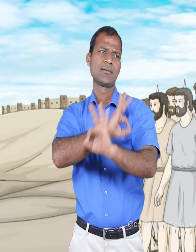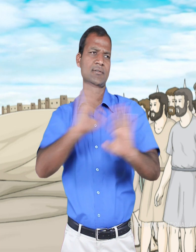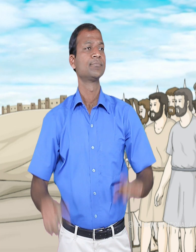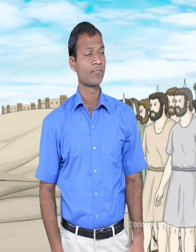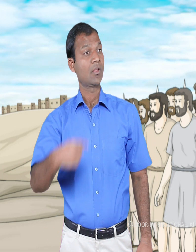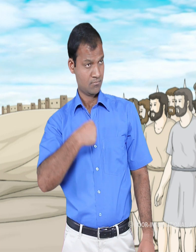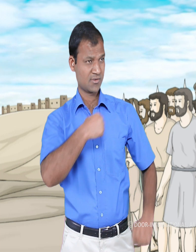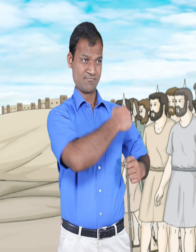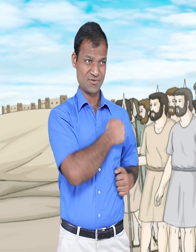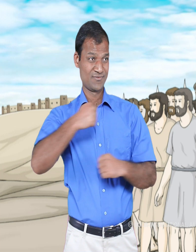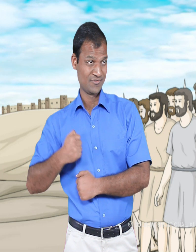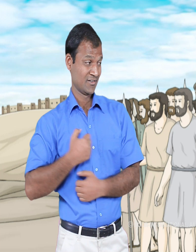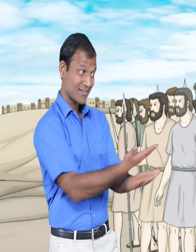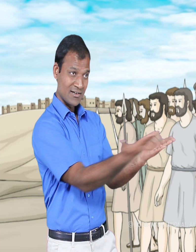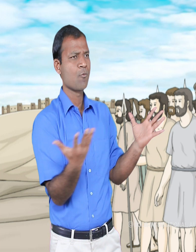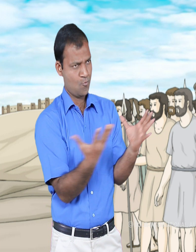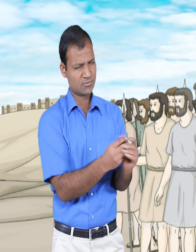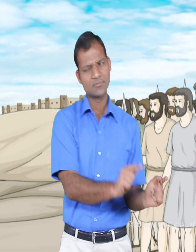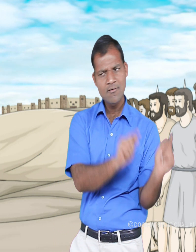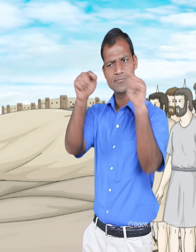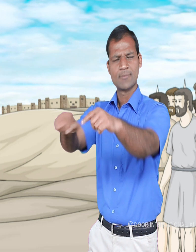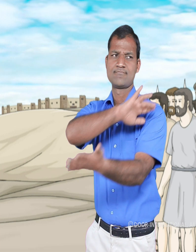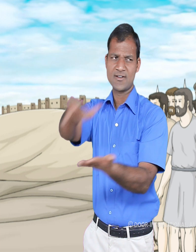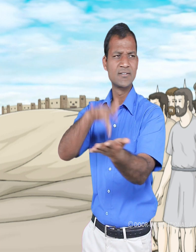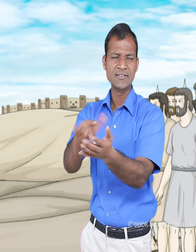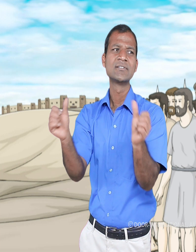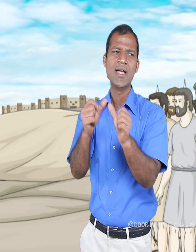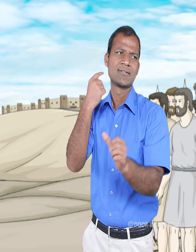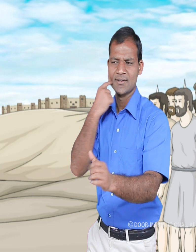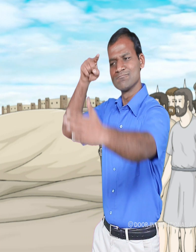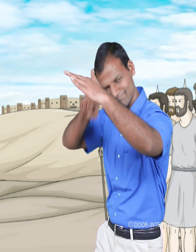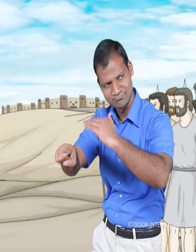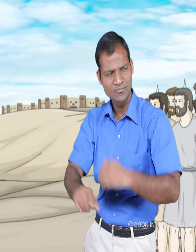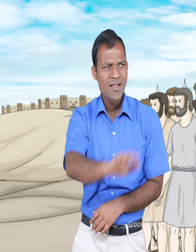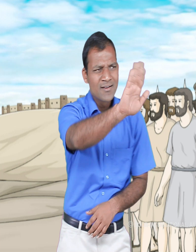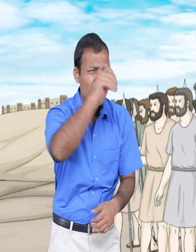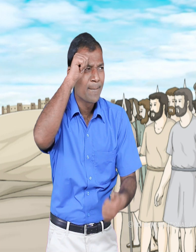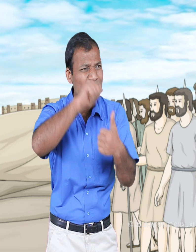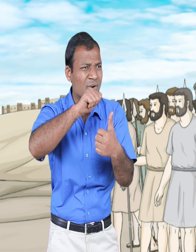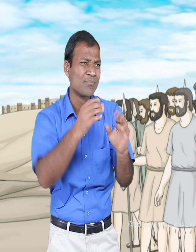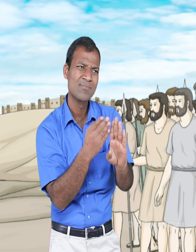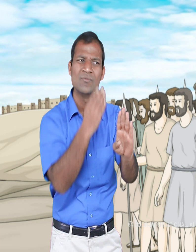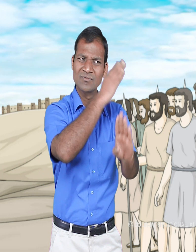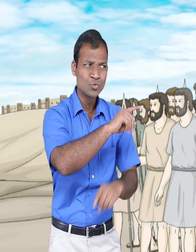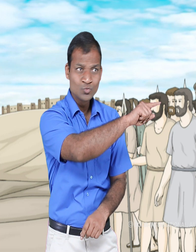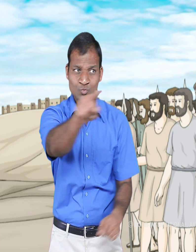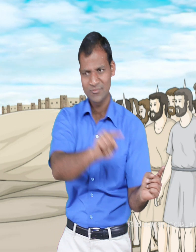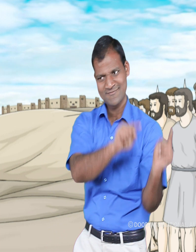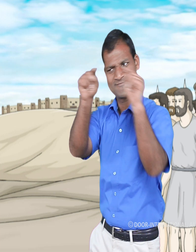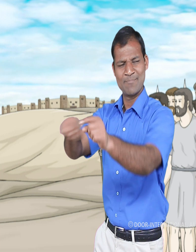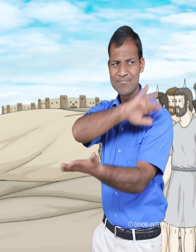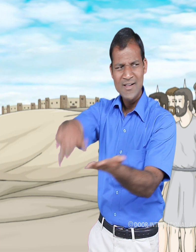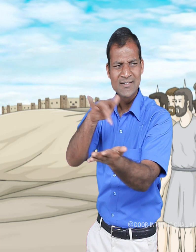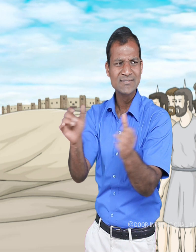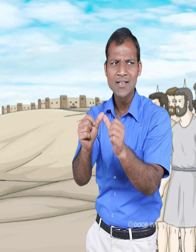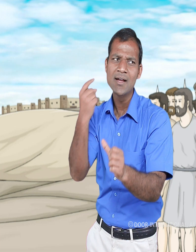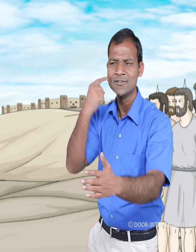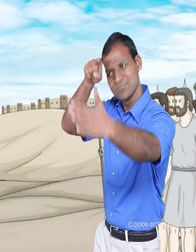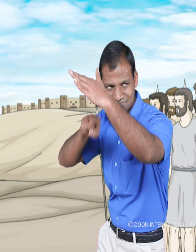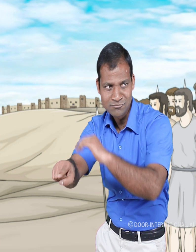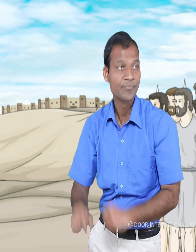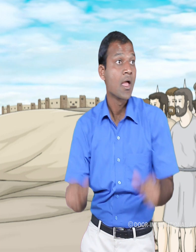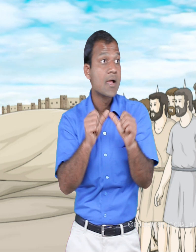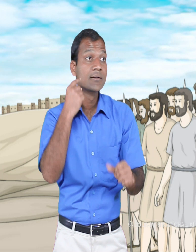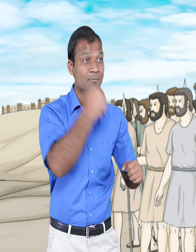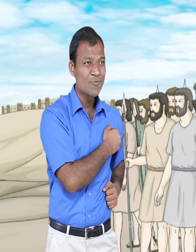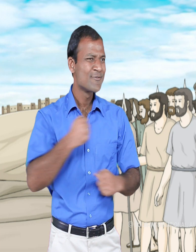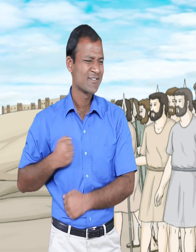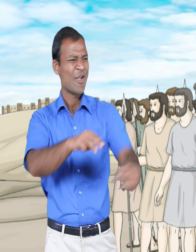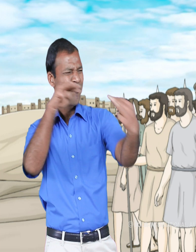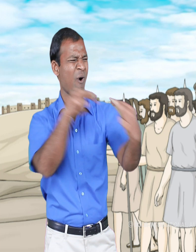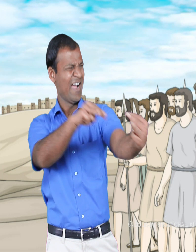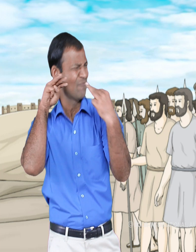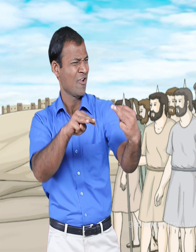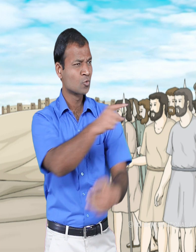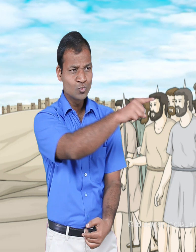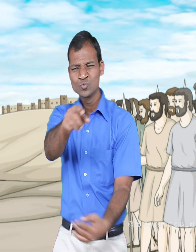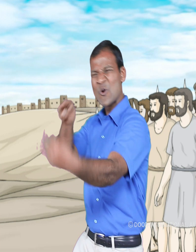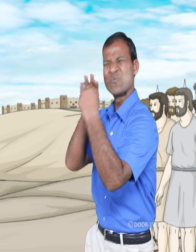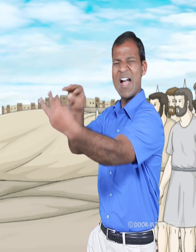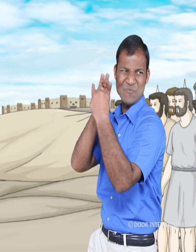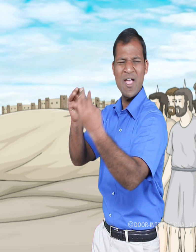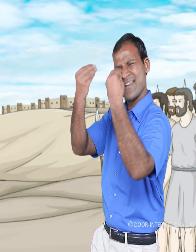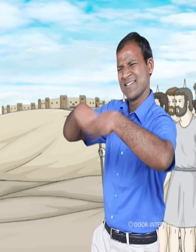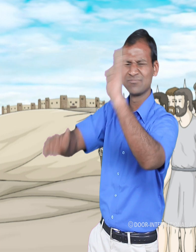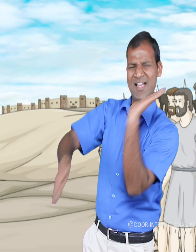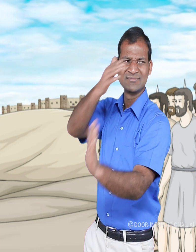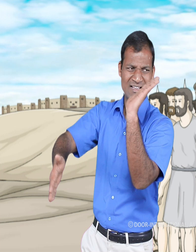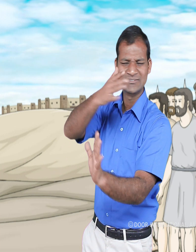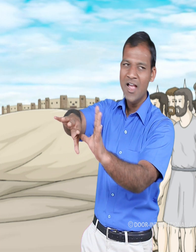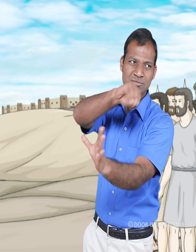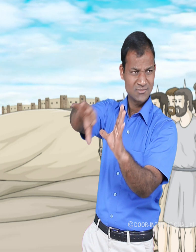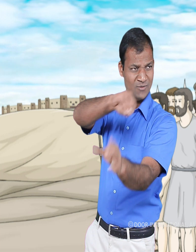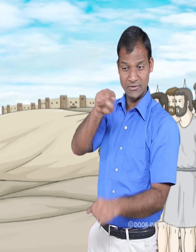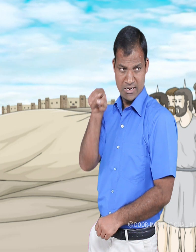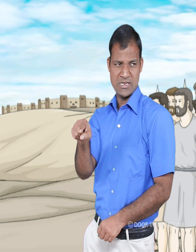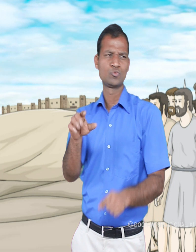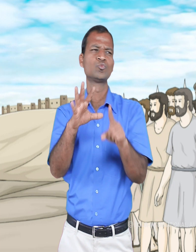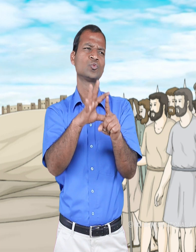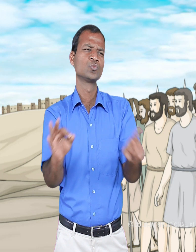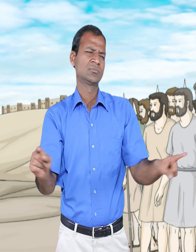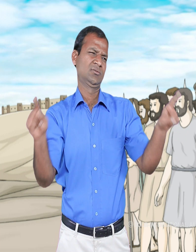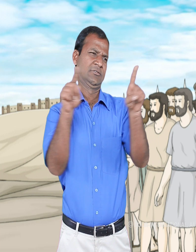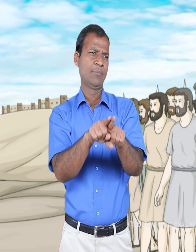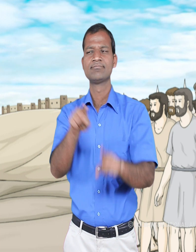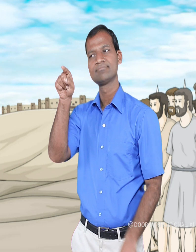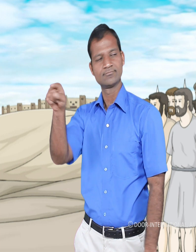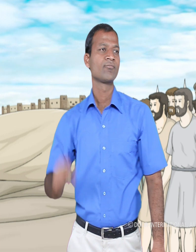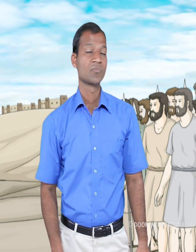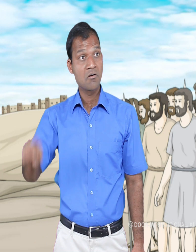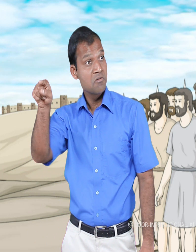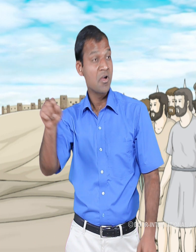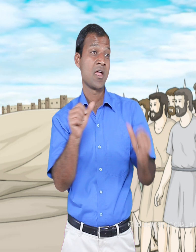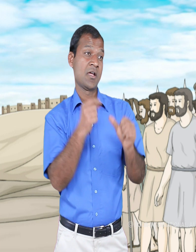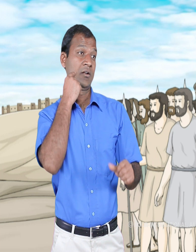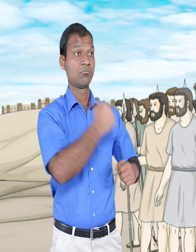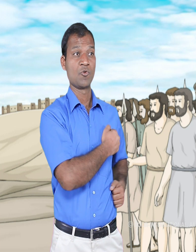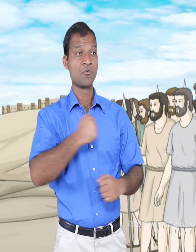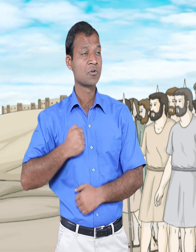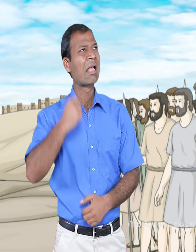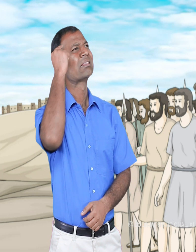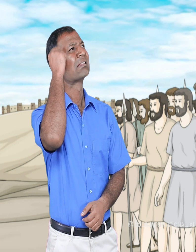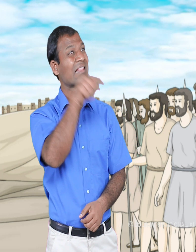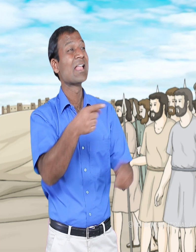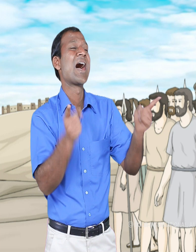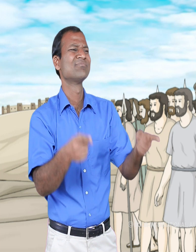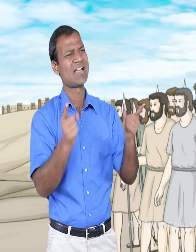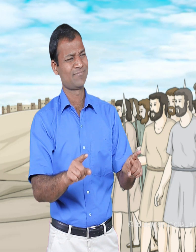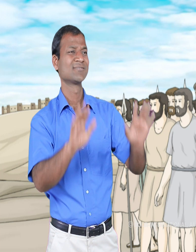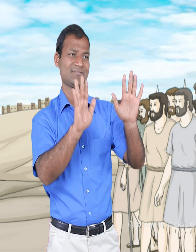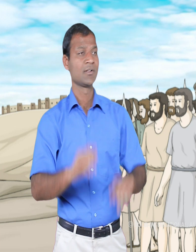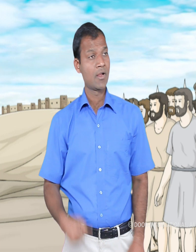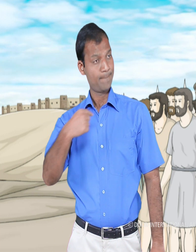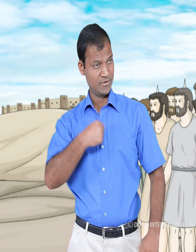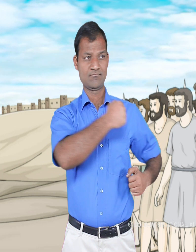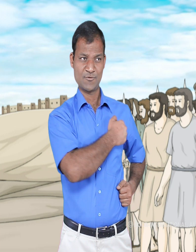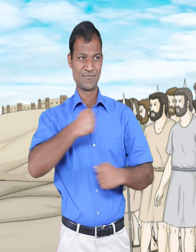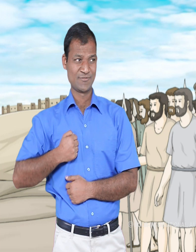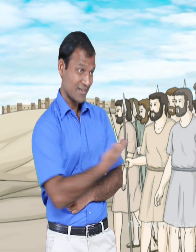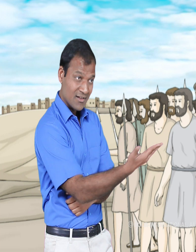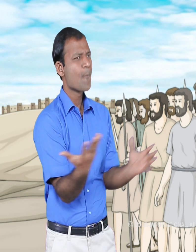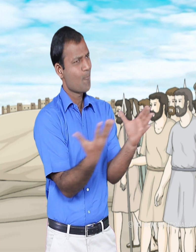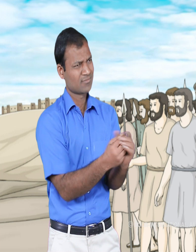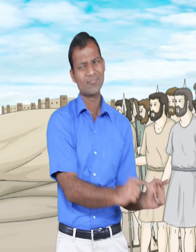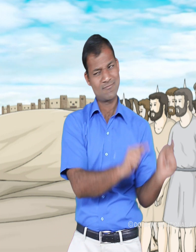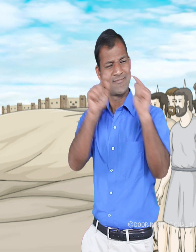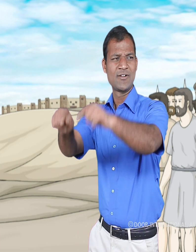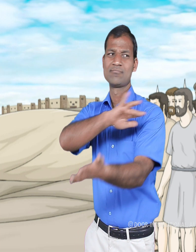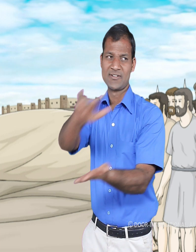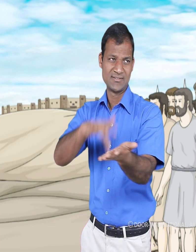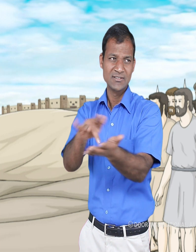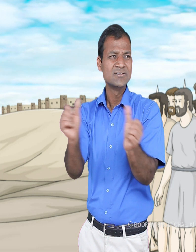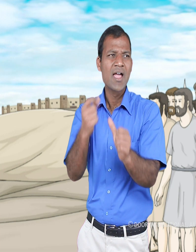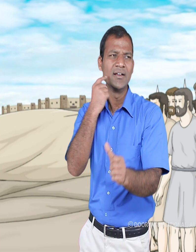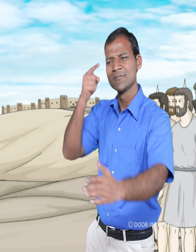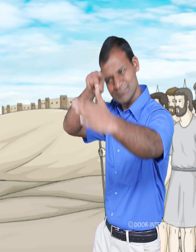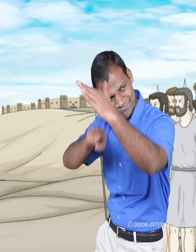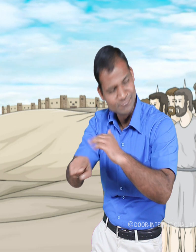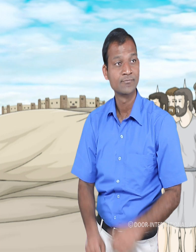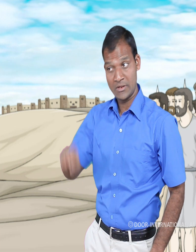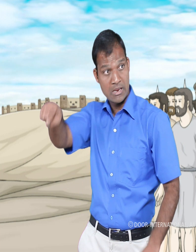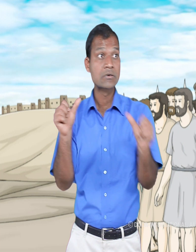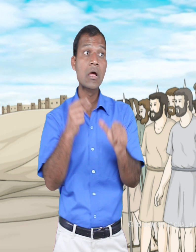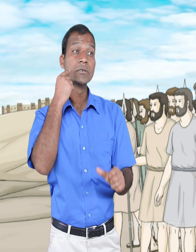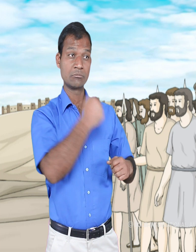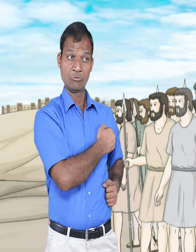They will pursue us until we have drawn them away from the city, for they will say, ‘The Israelites are running away from us as they did before.’